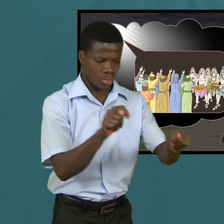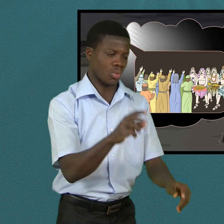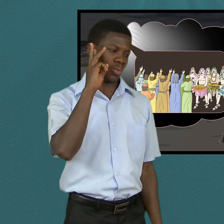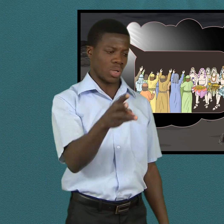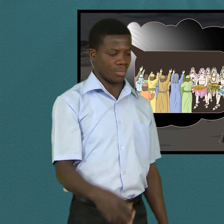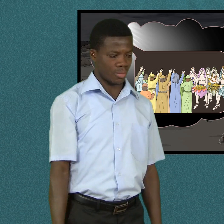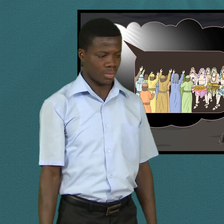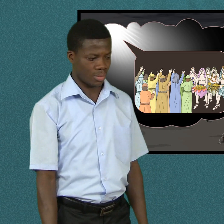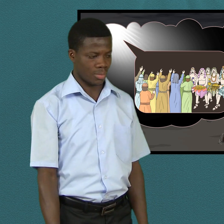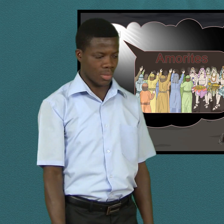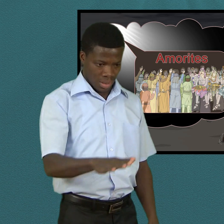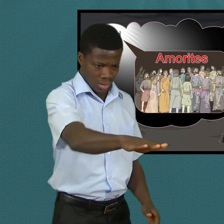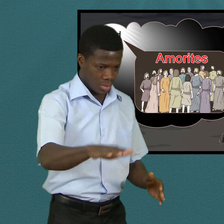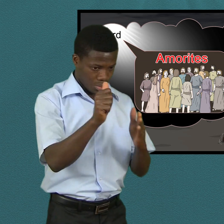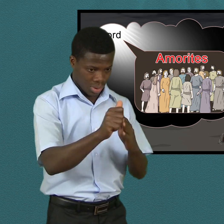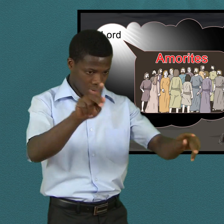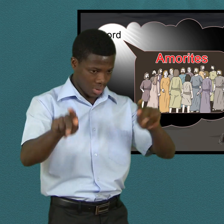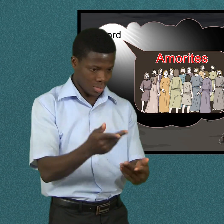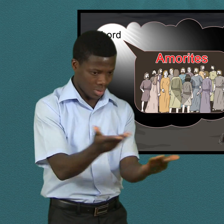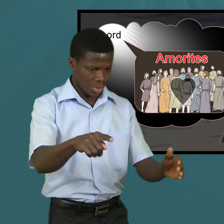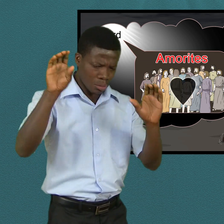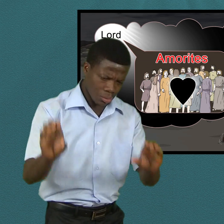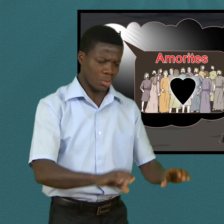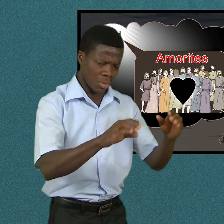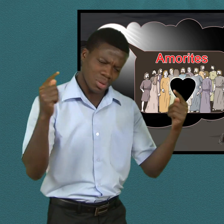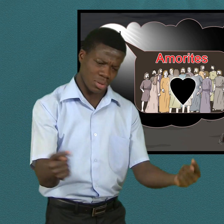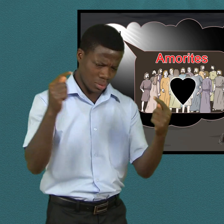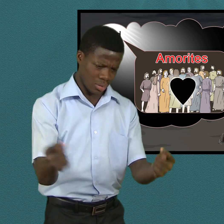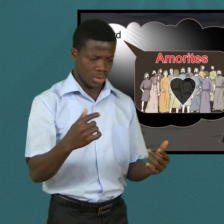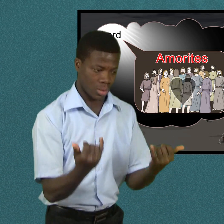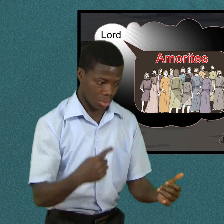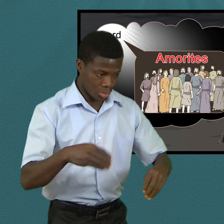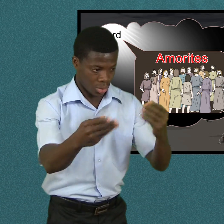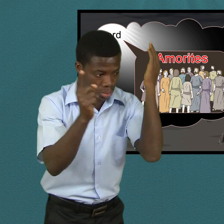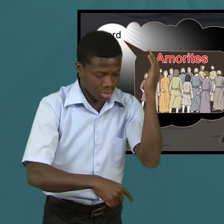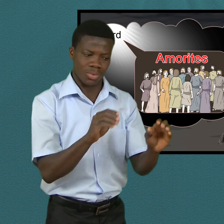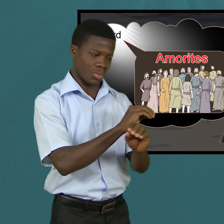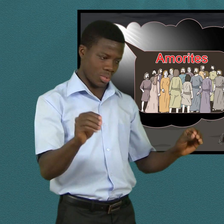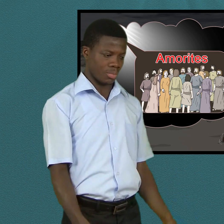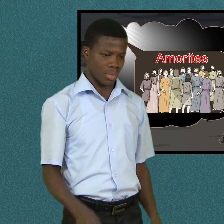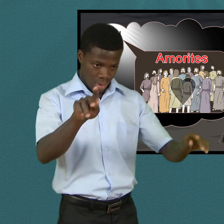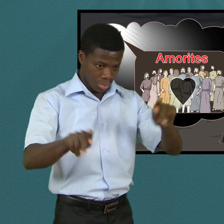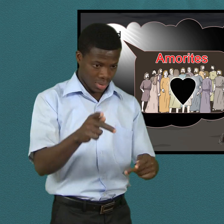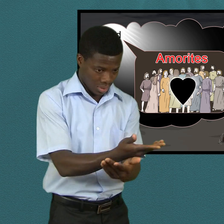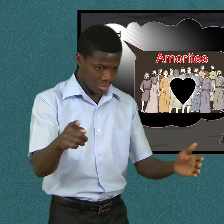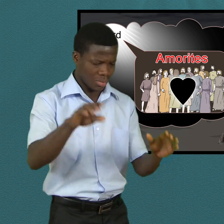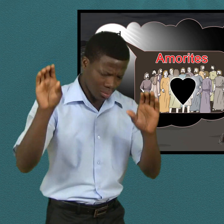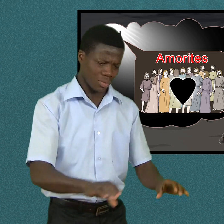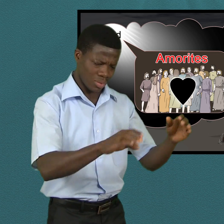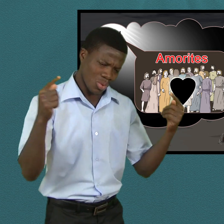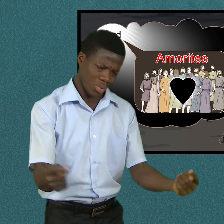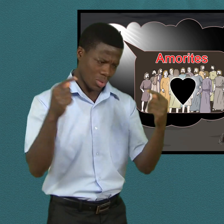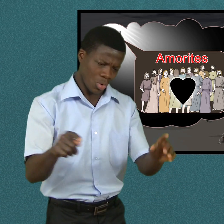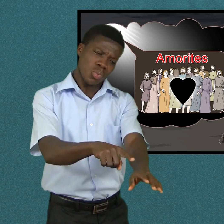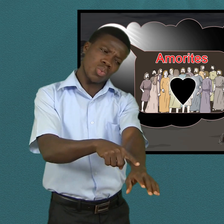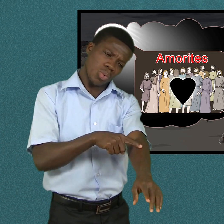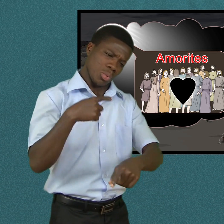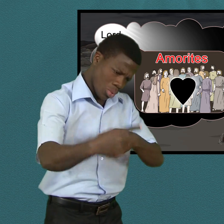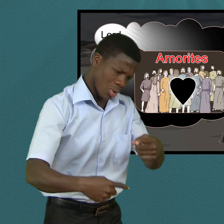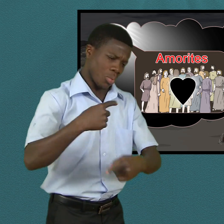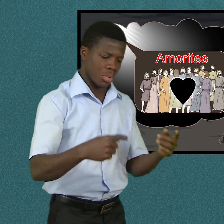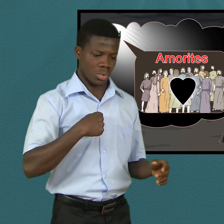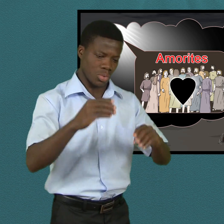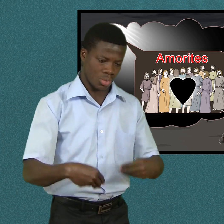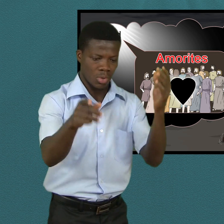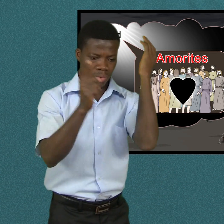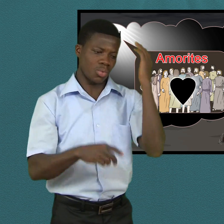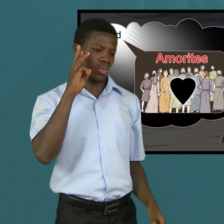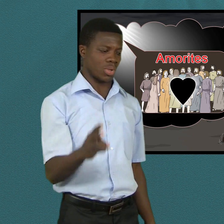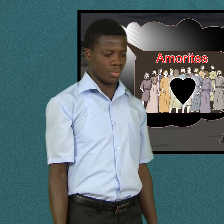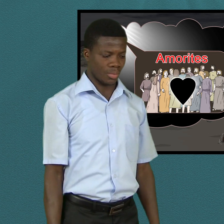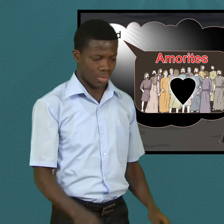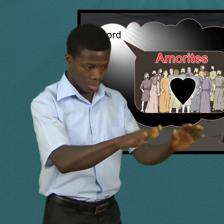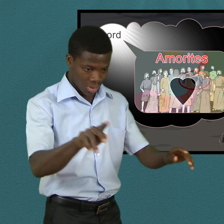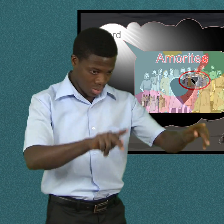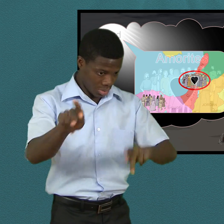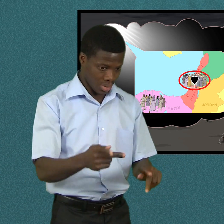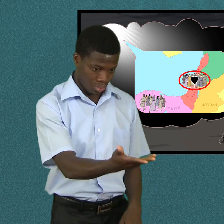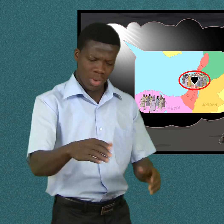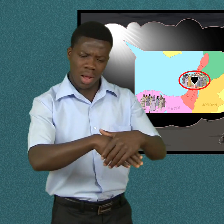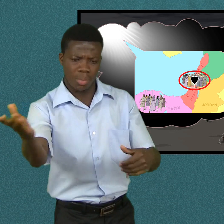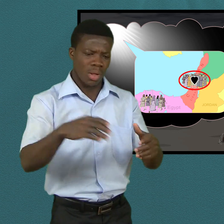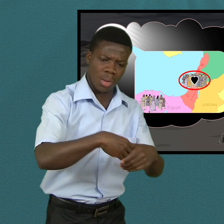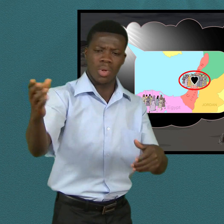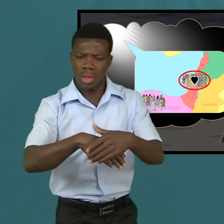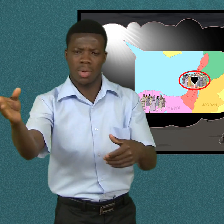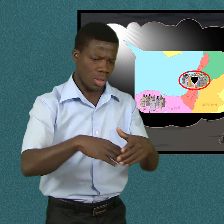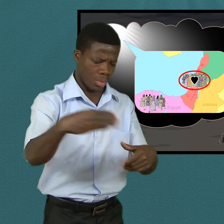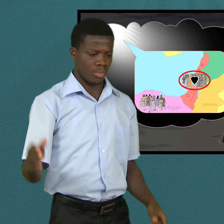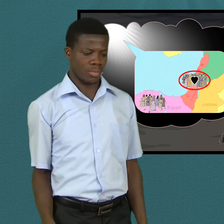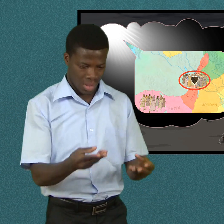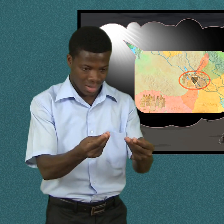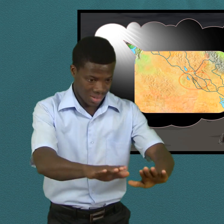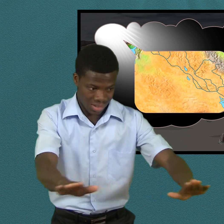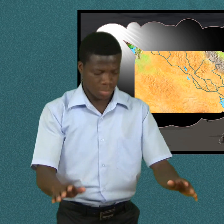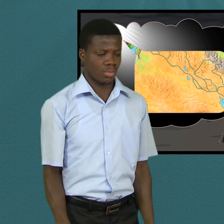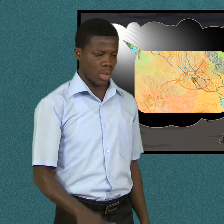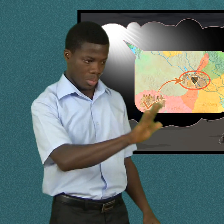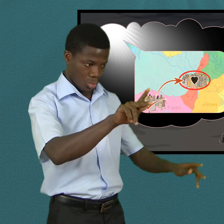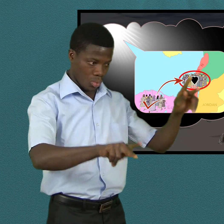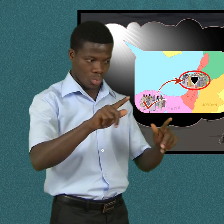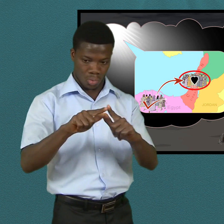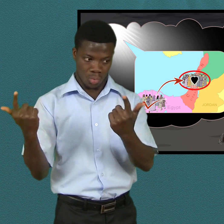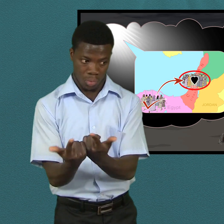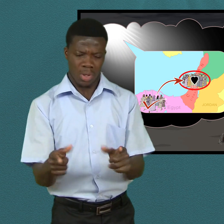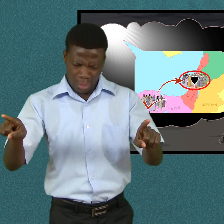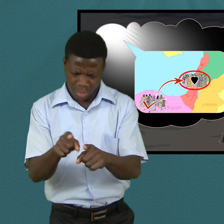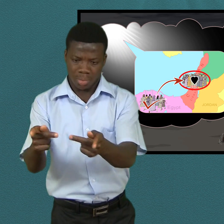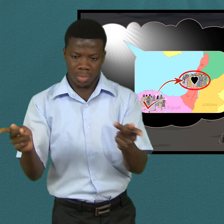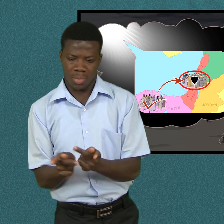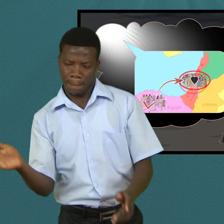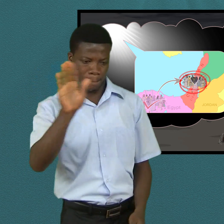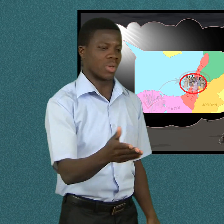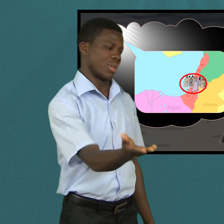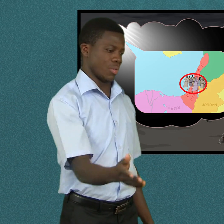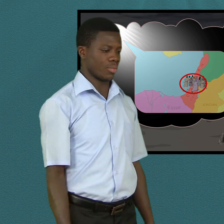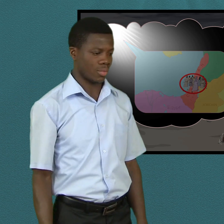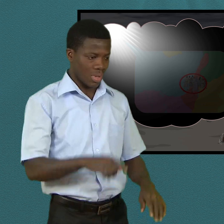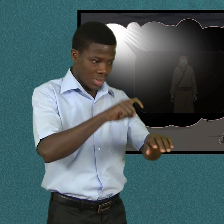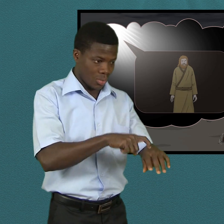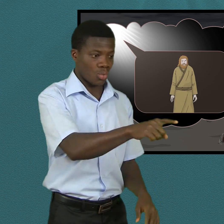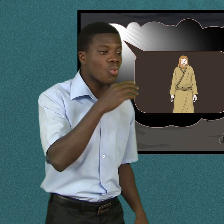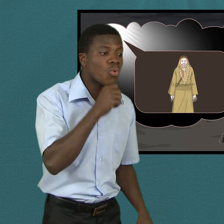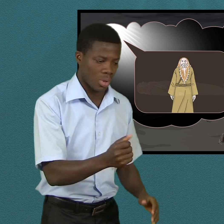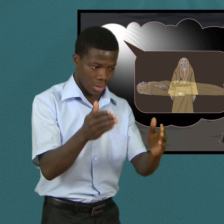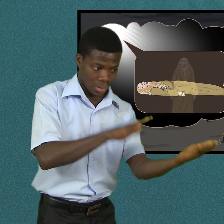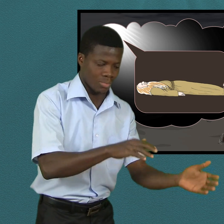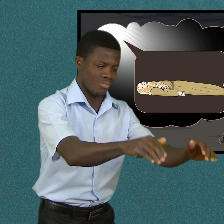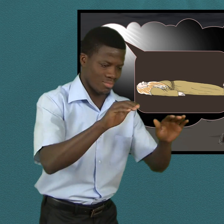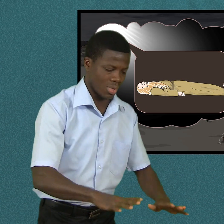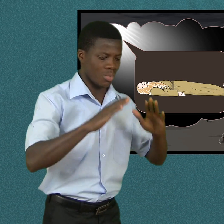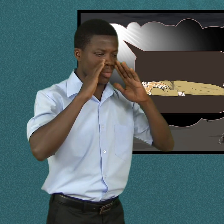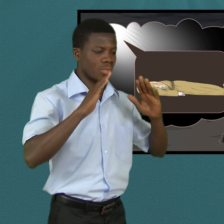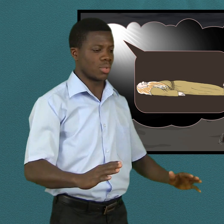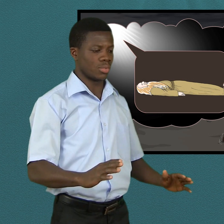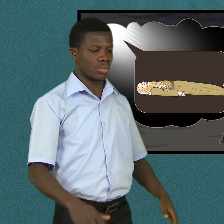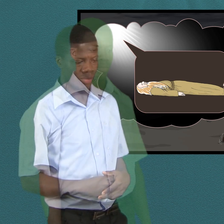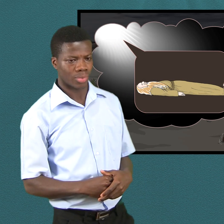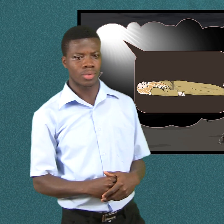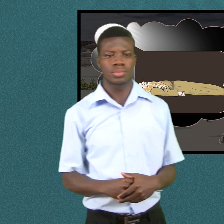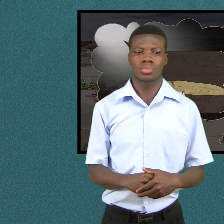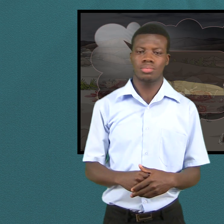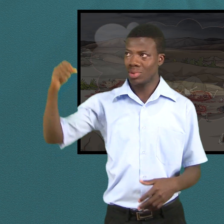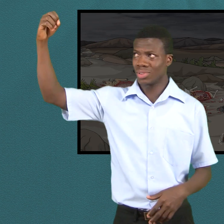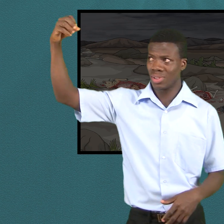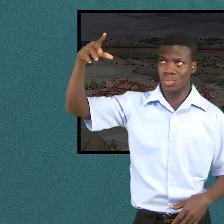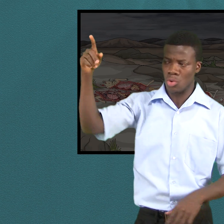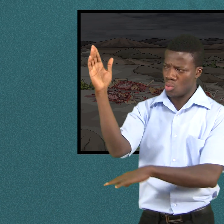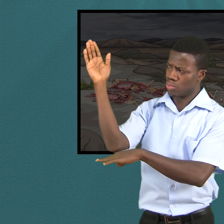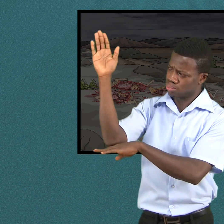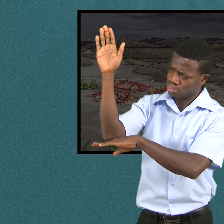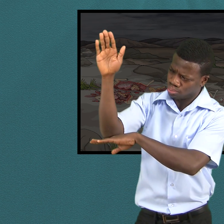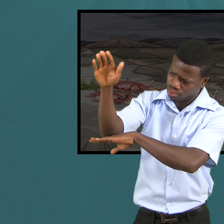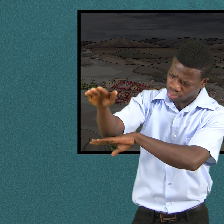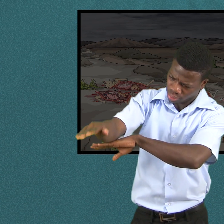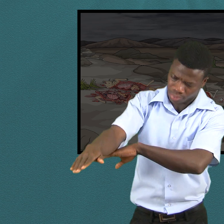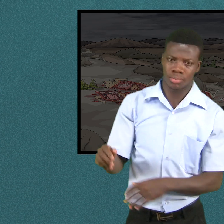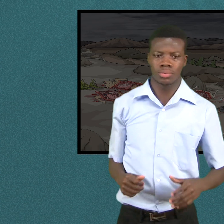In the fourth generation your descendants will return here, for the iniquity of the Amorites is not yet complete.”